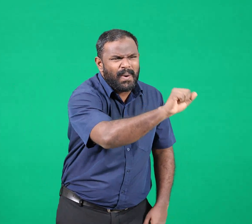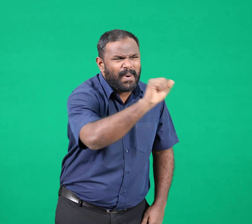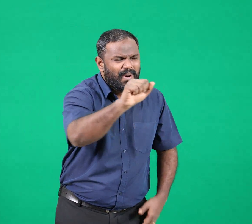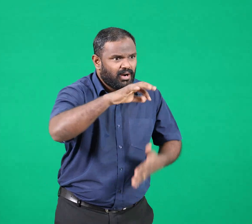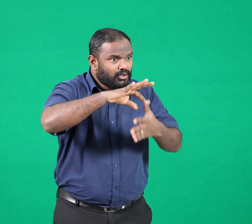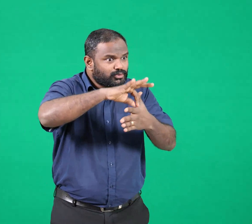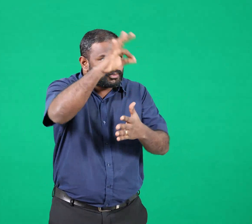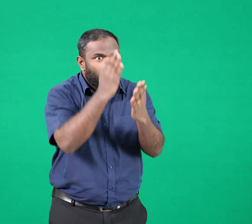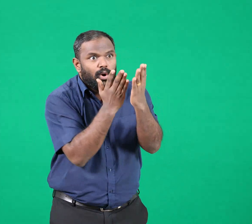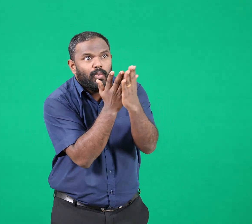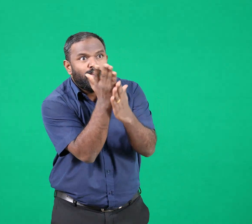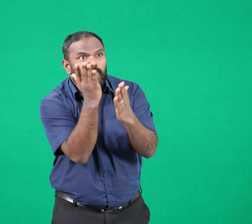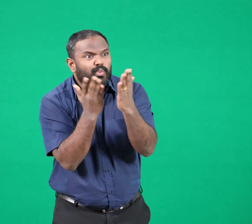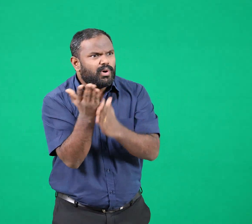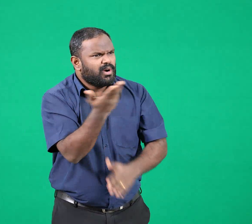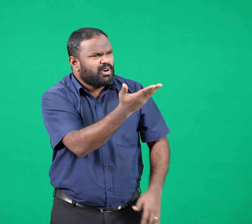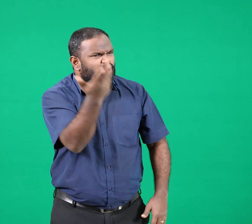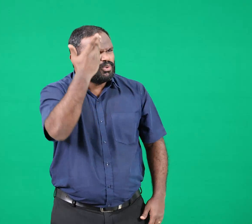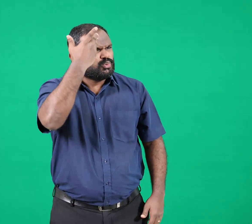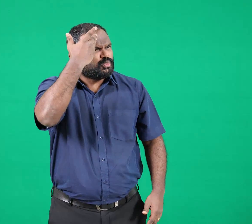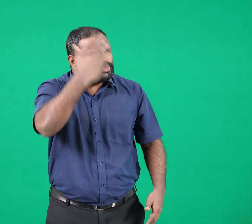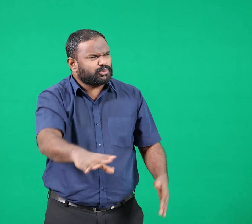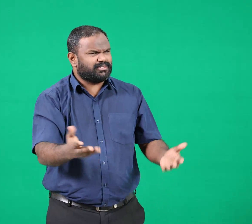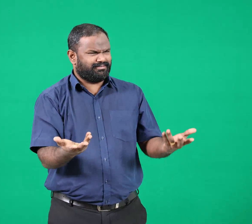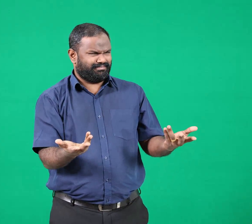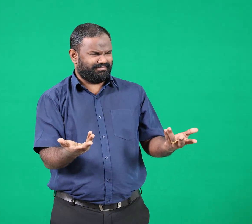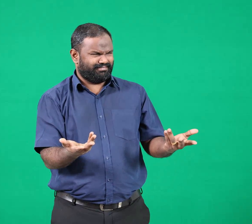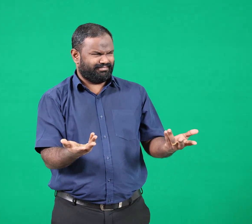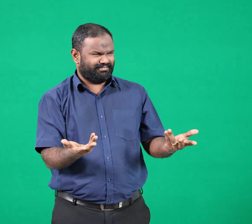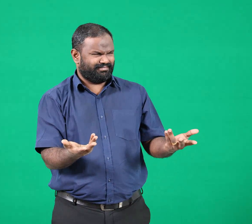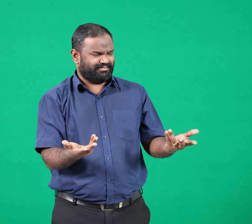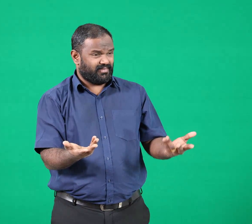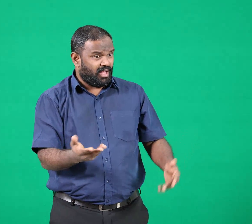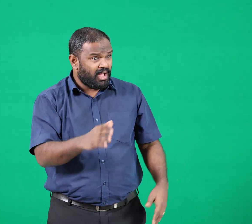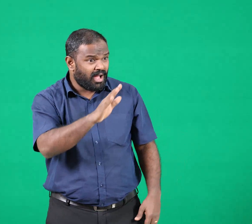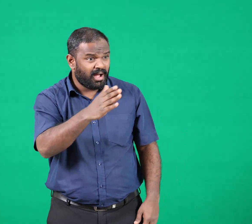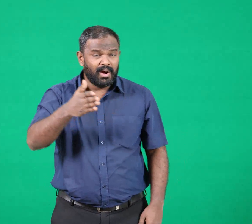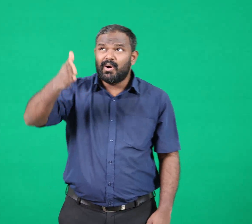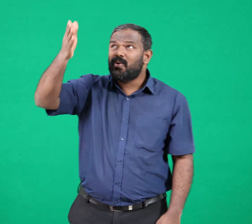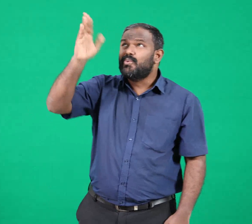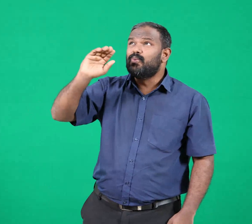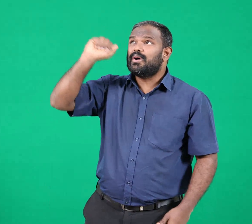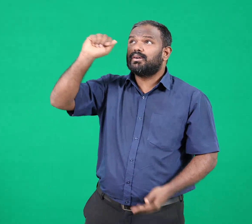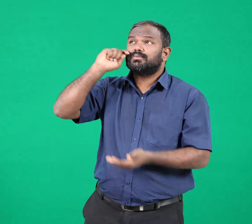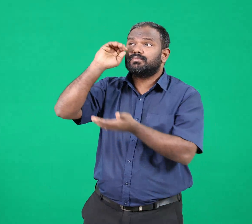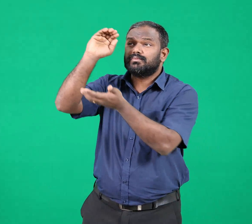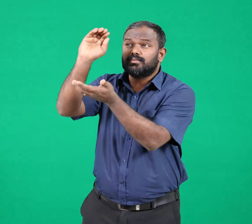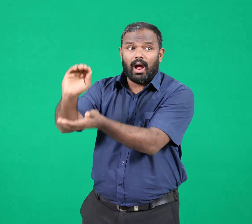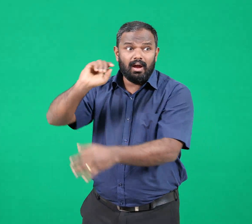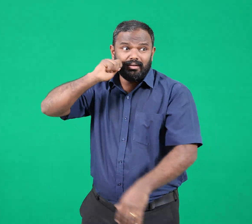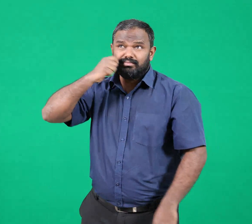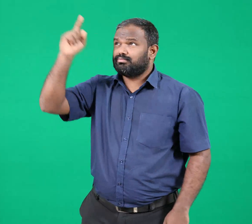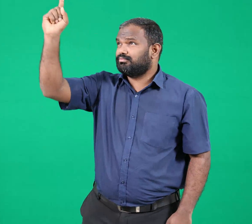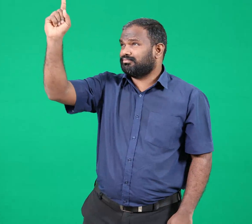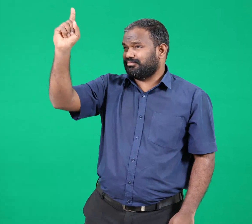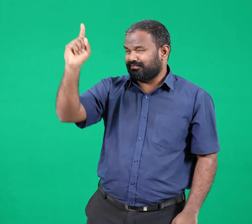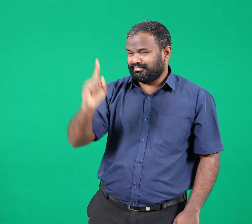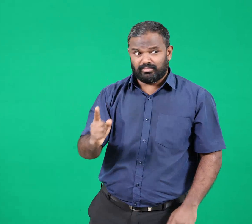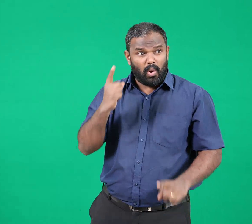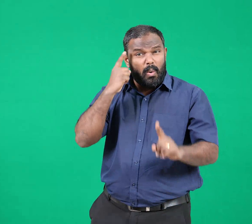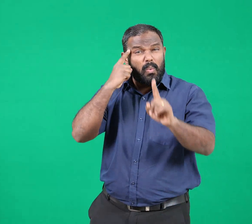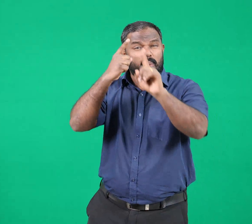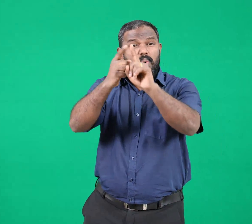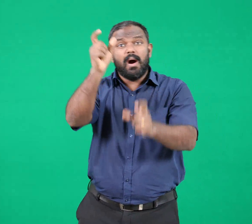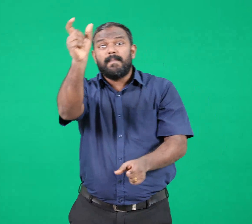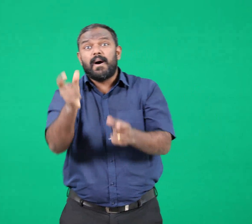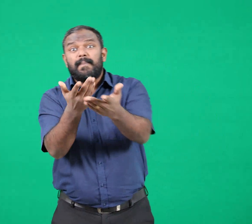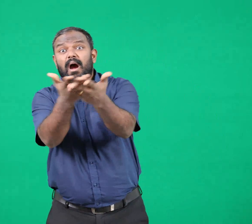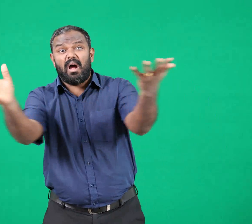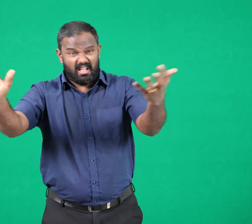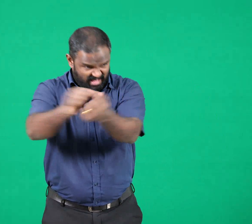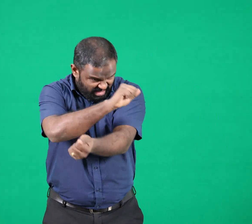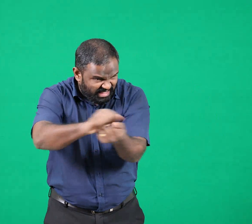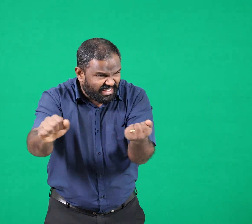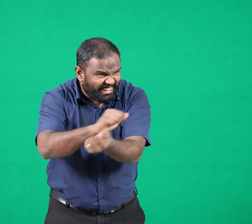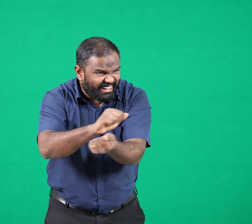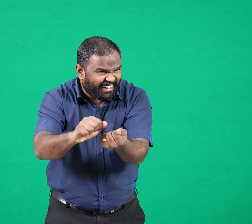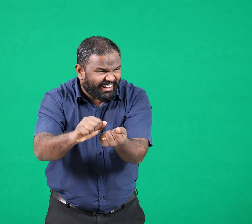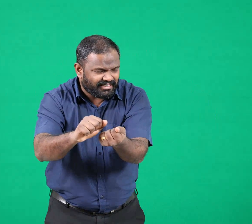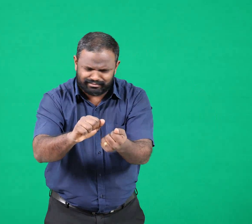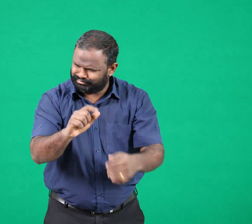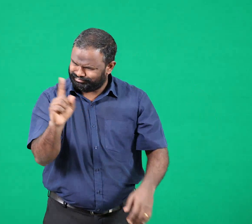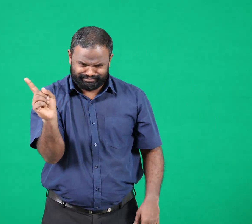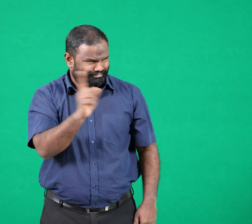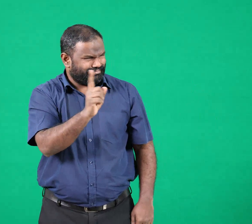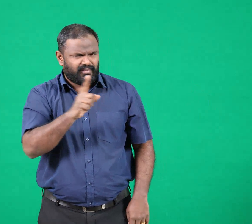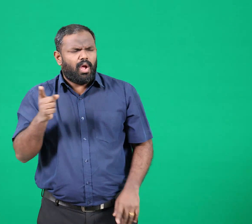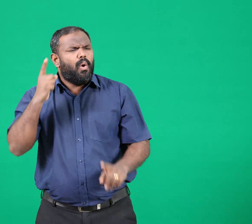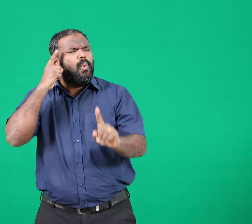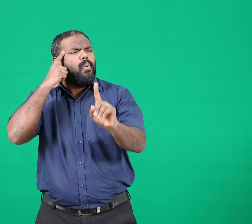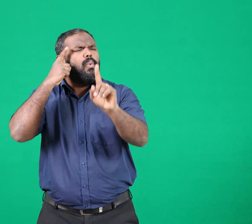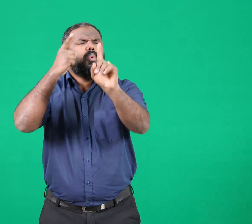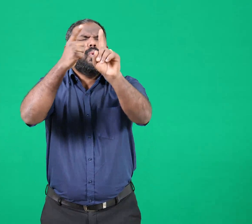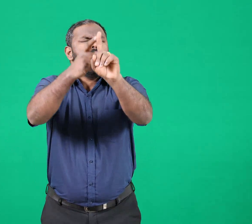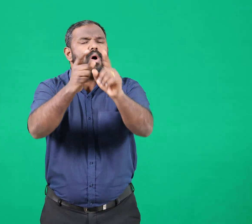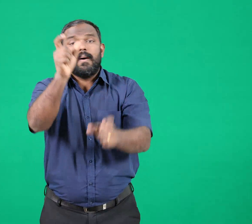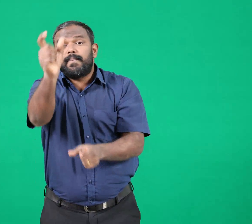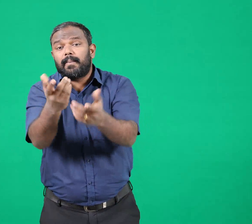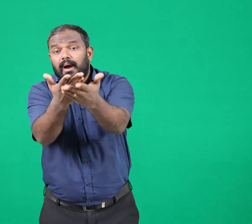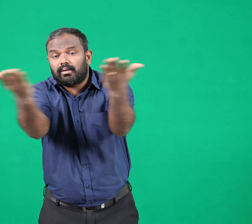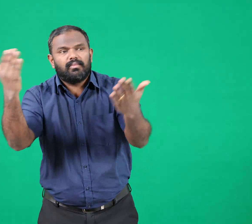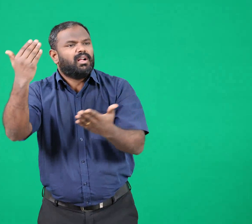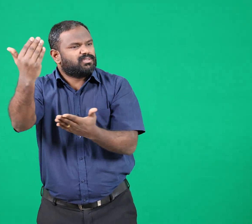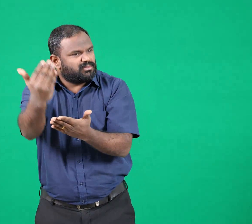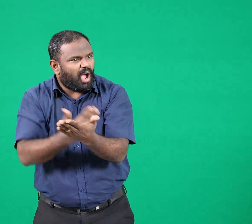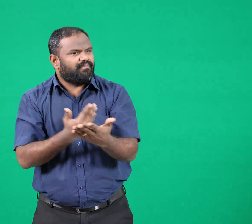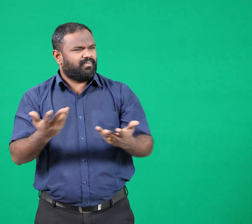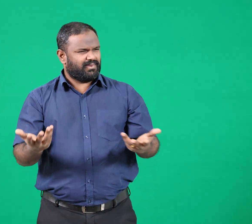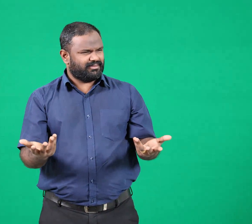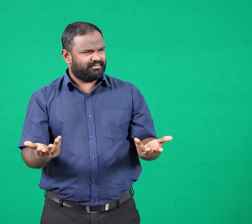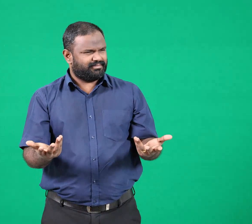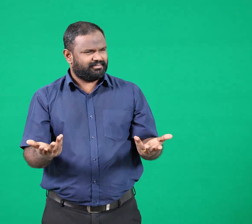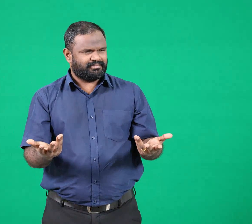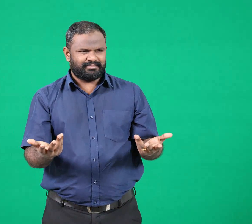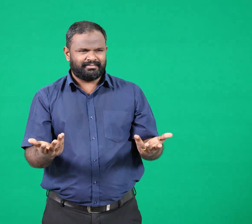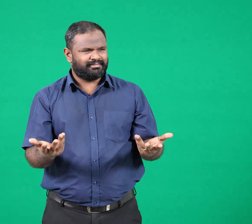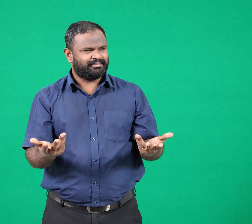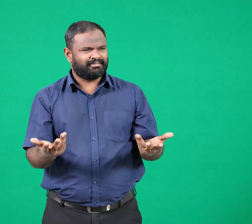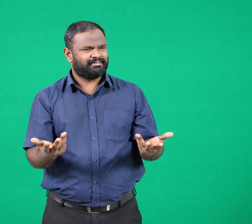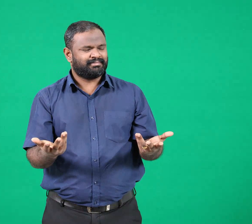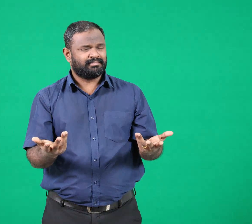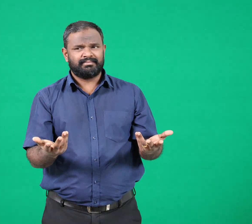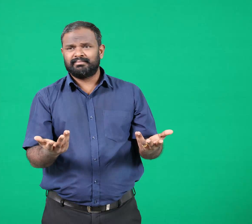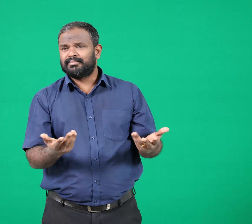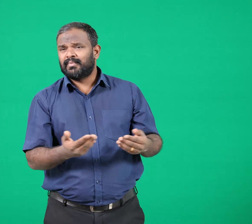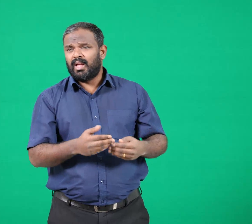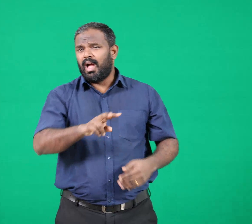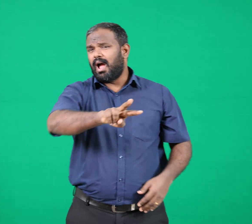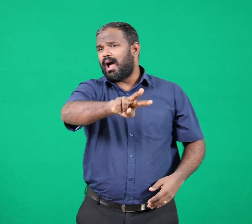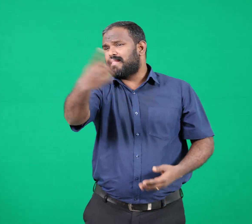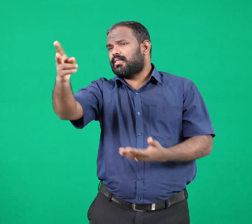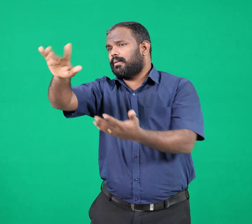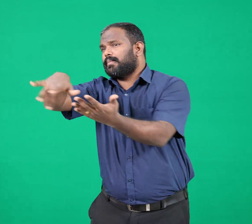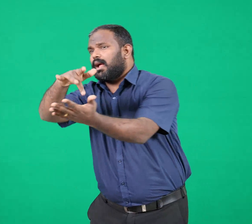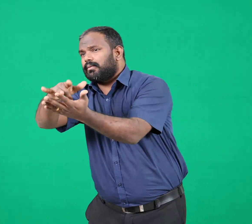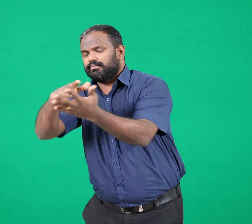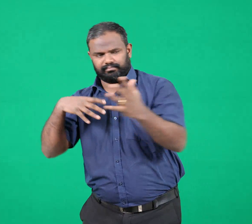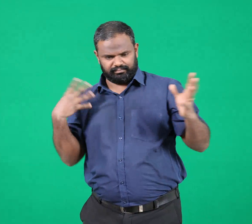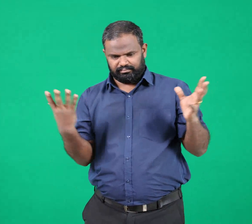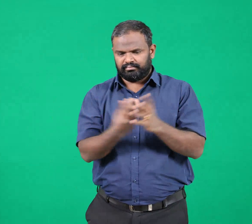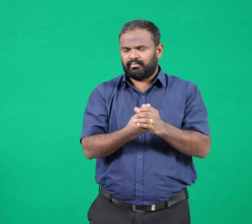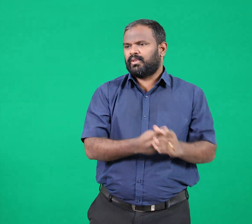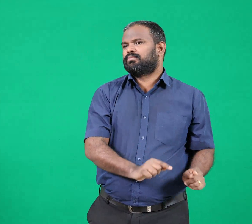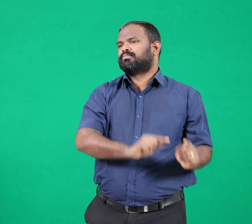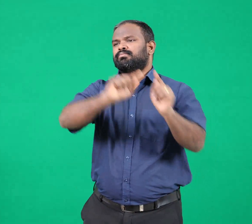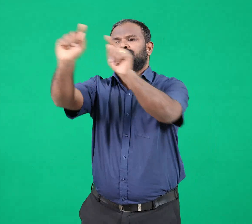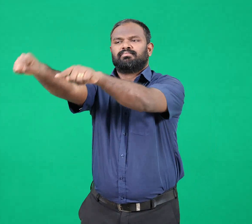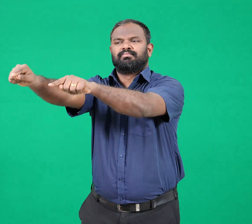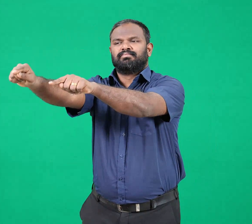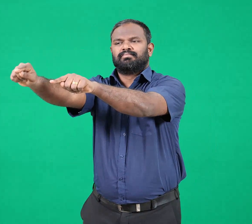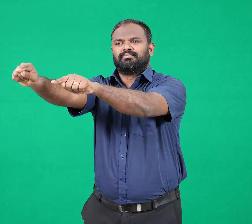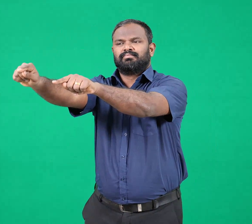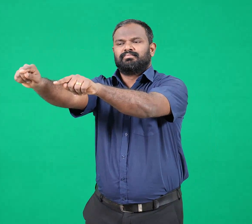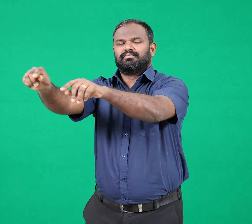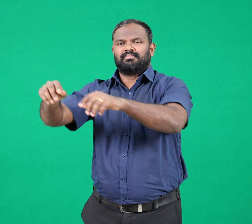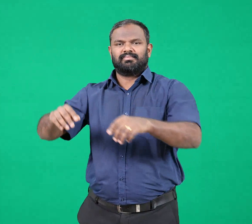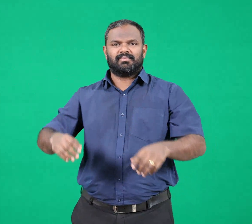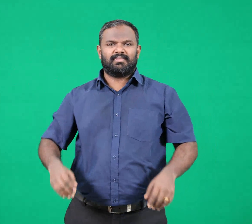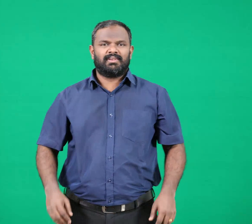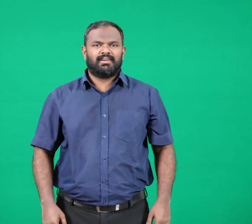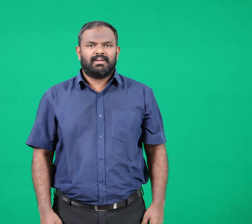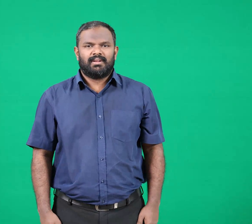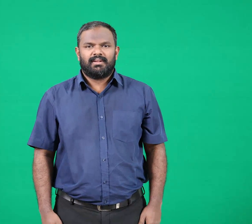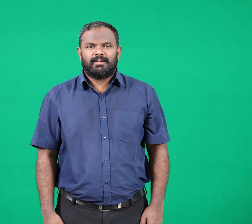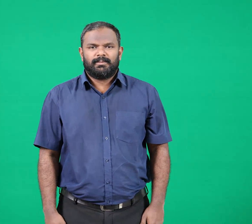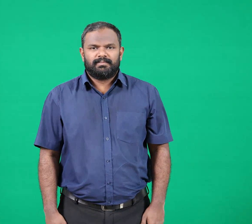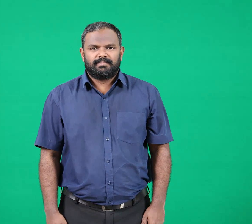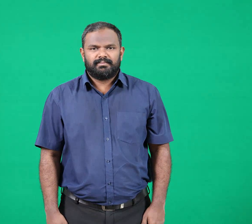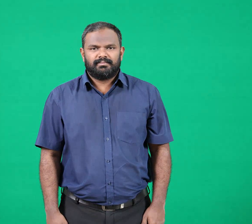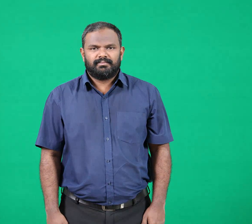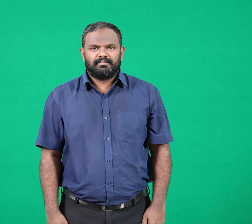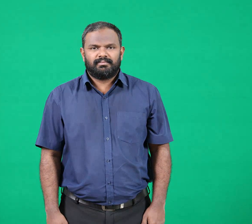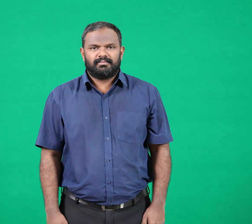But Jesus turned and rebuked them. And He and His disciples went on to another village.